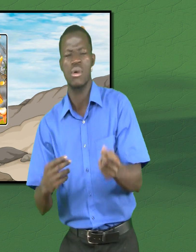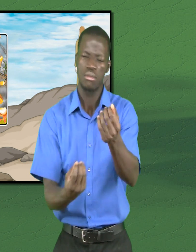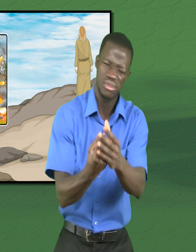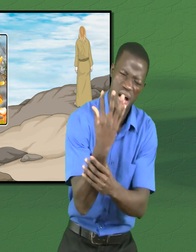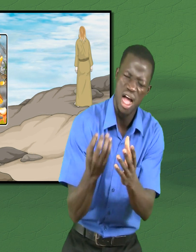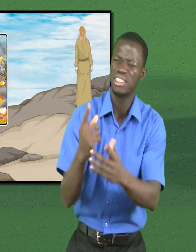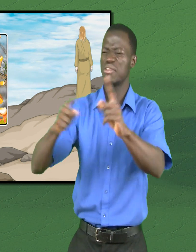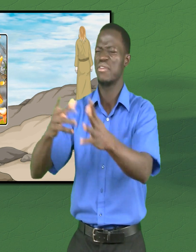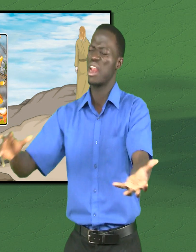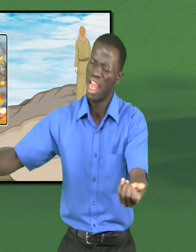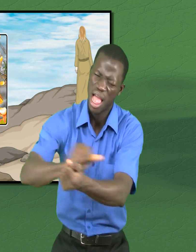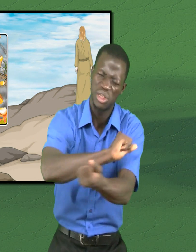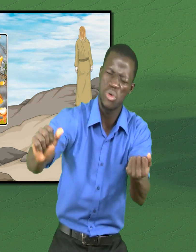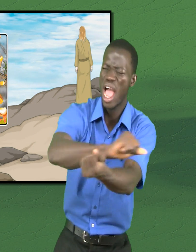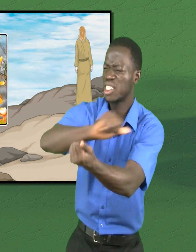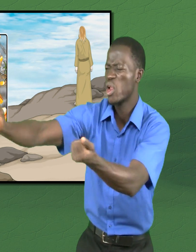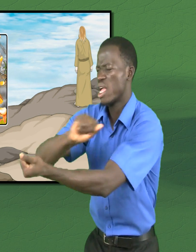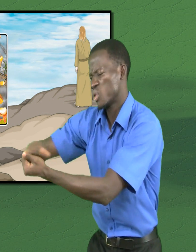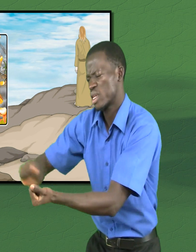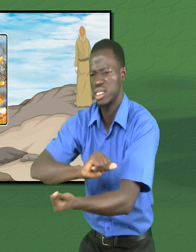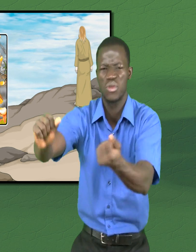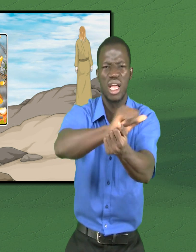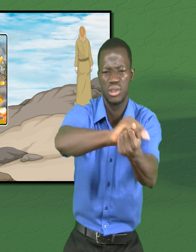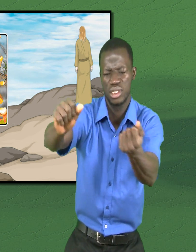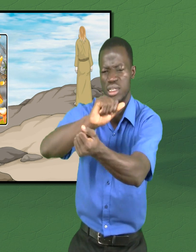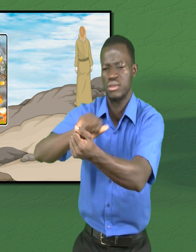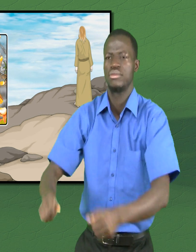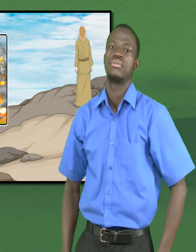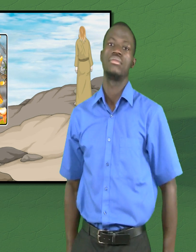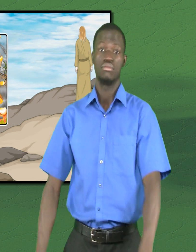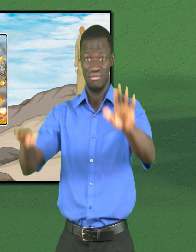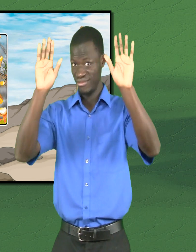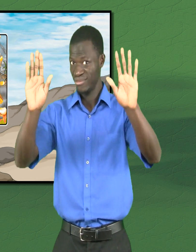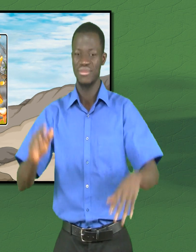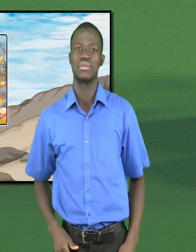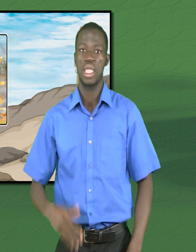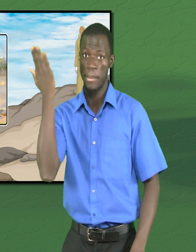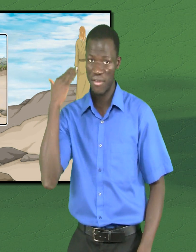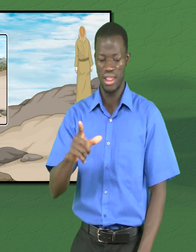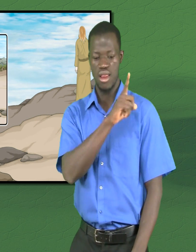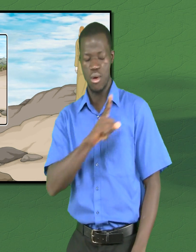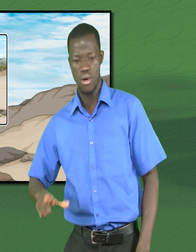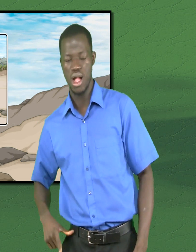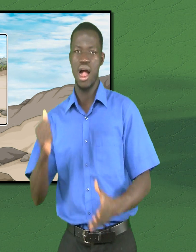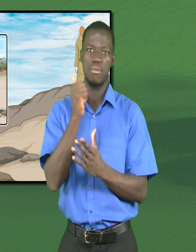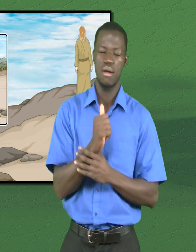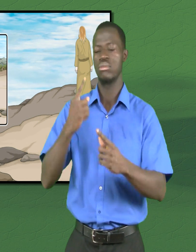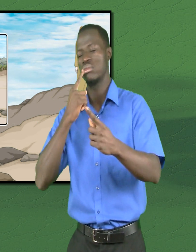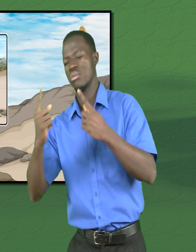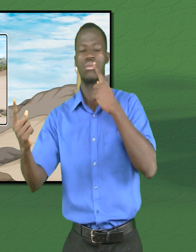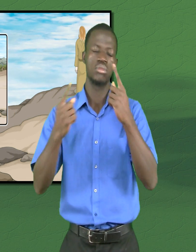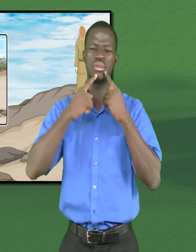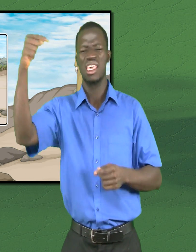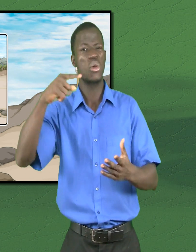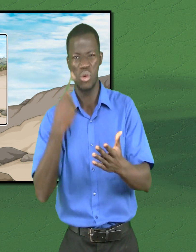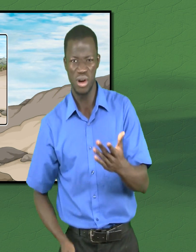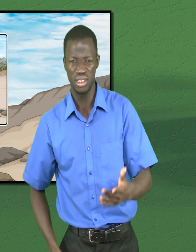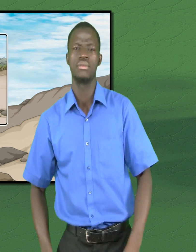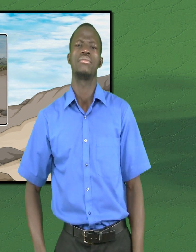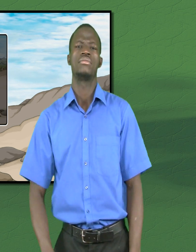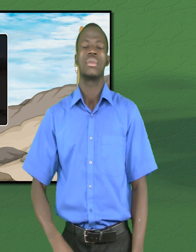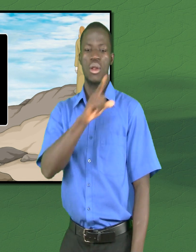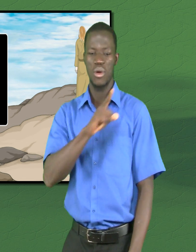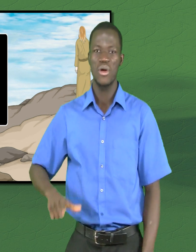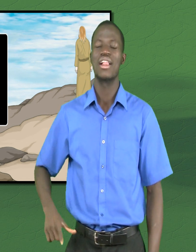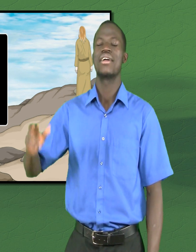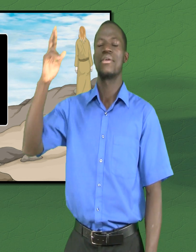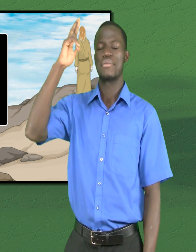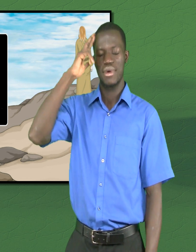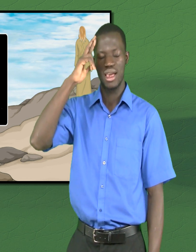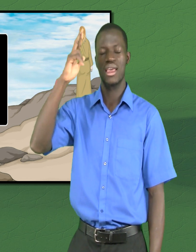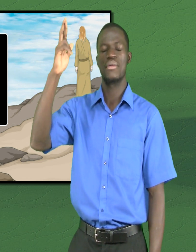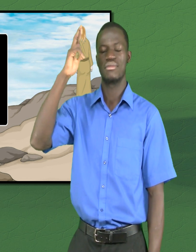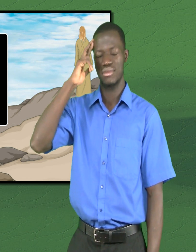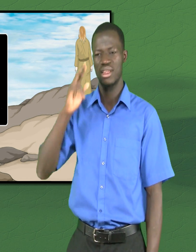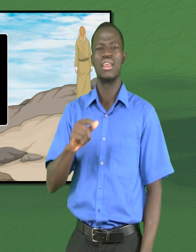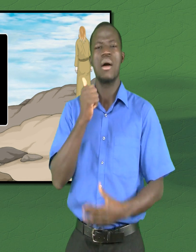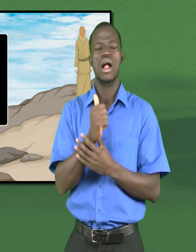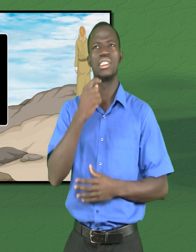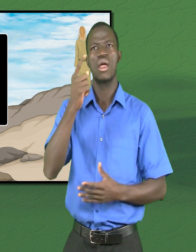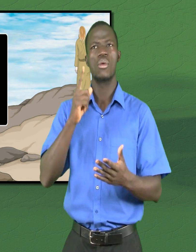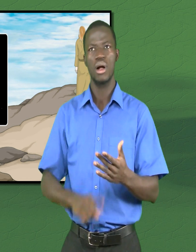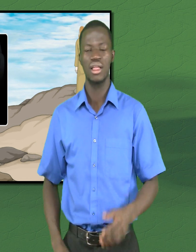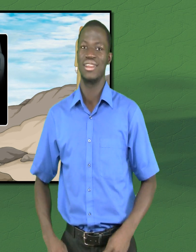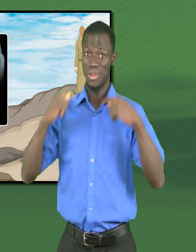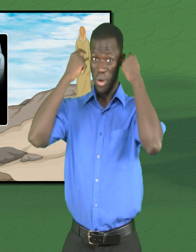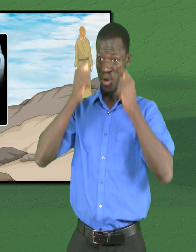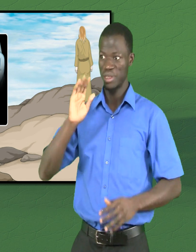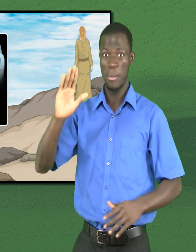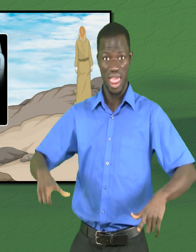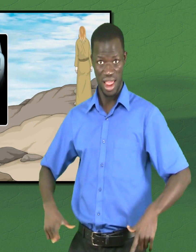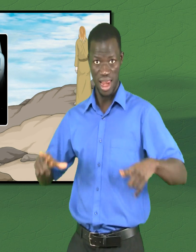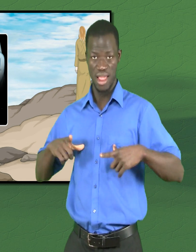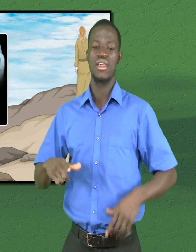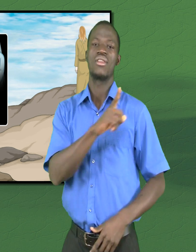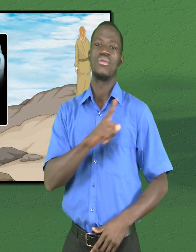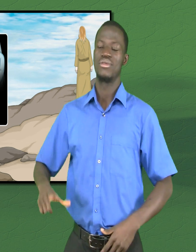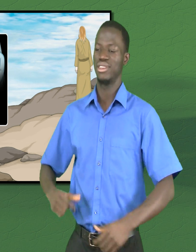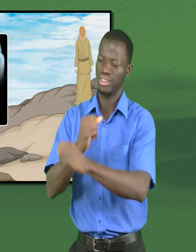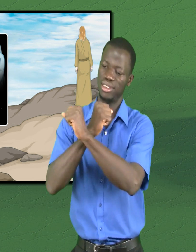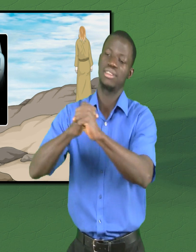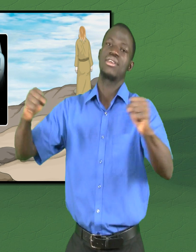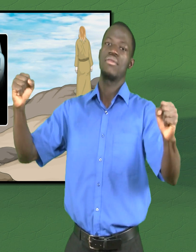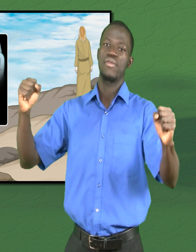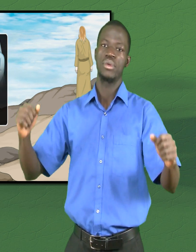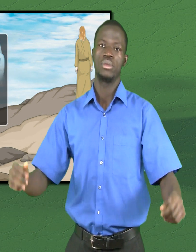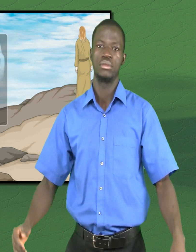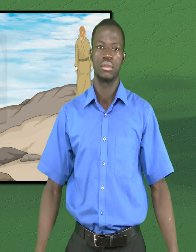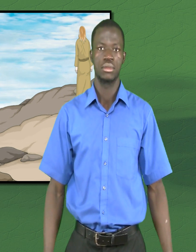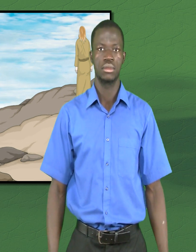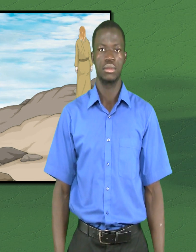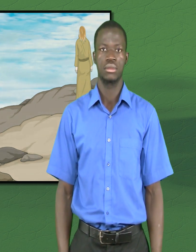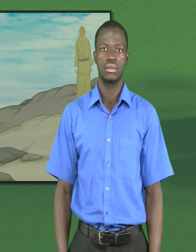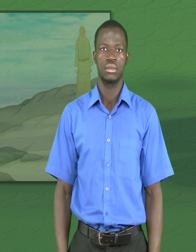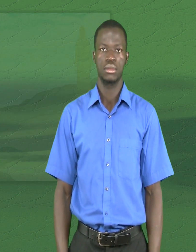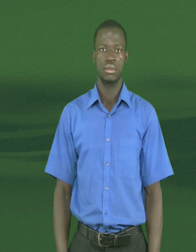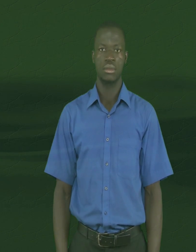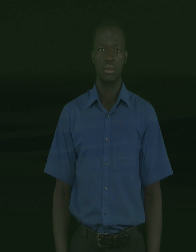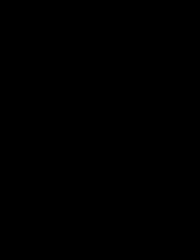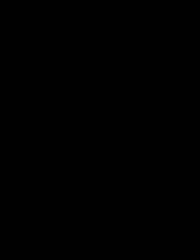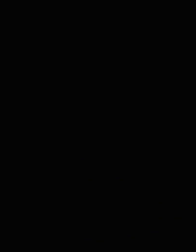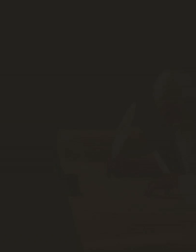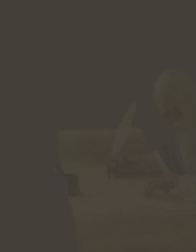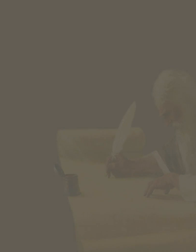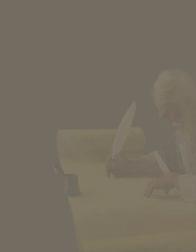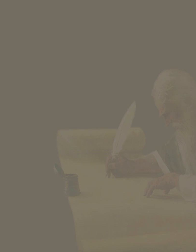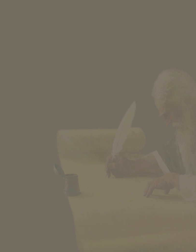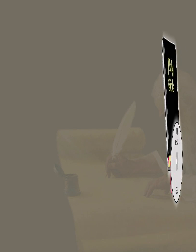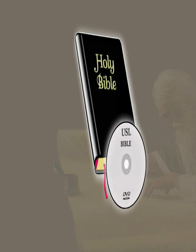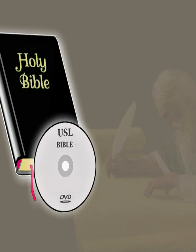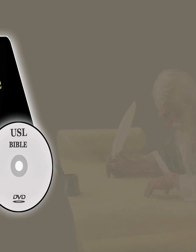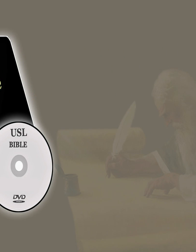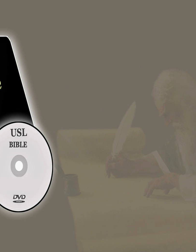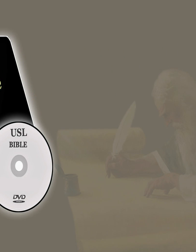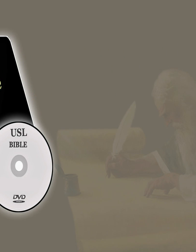So when God destroyed the cities of the plain, He remembered Abraham, and He brought Lot out of the catastrophe that destroyed the cities where he had lived.